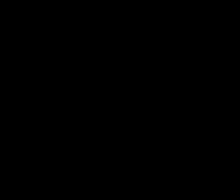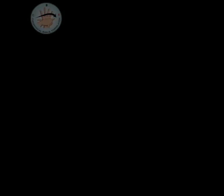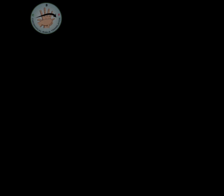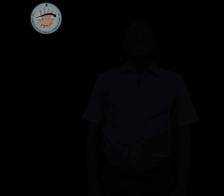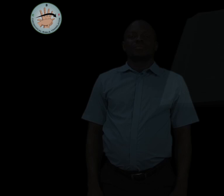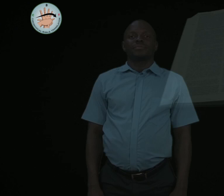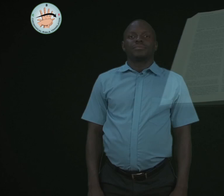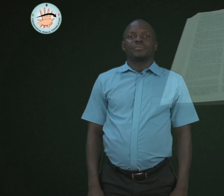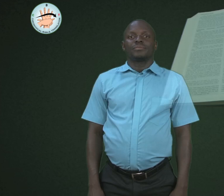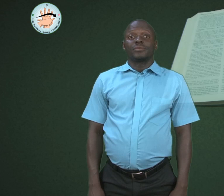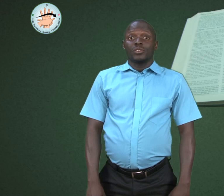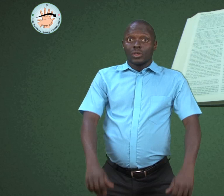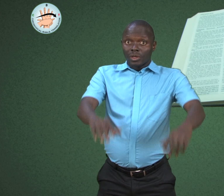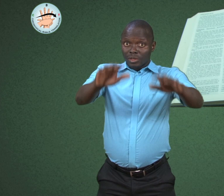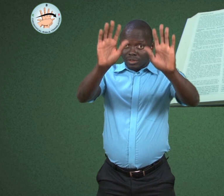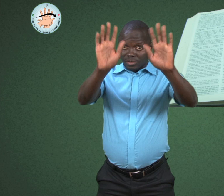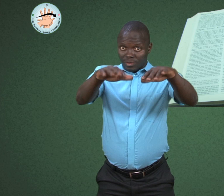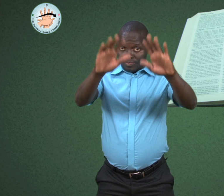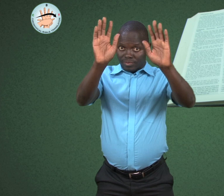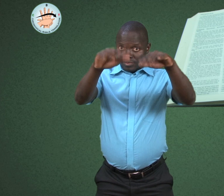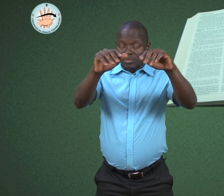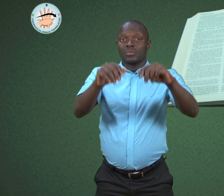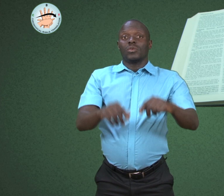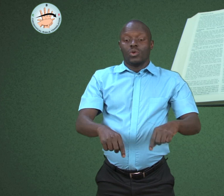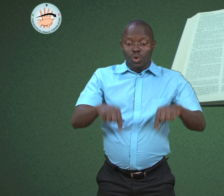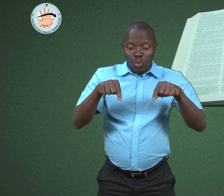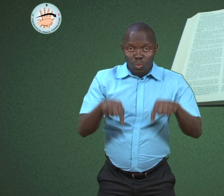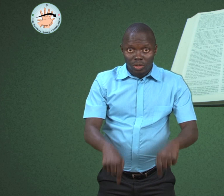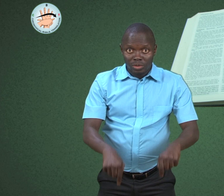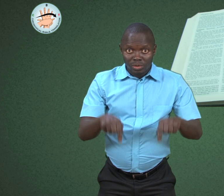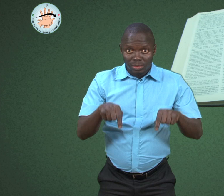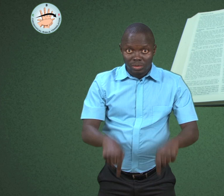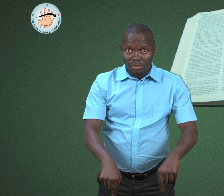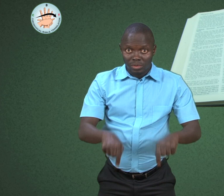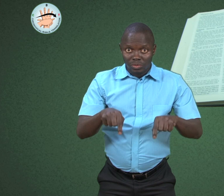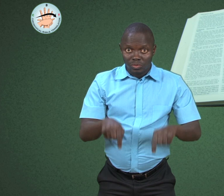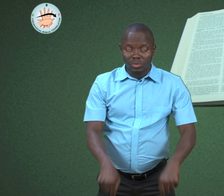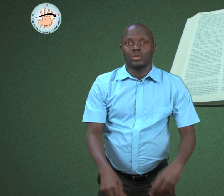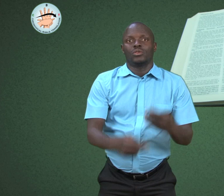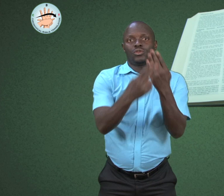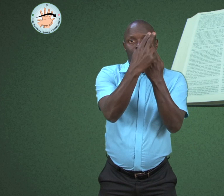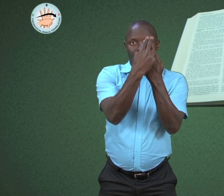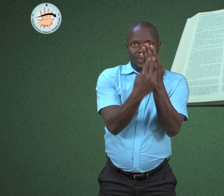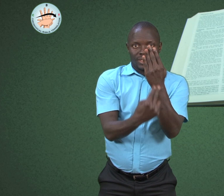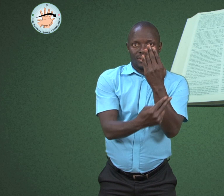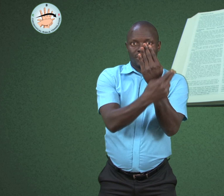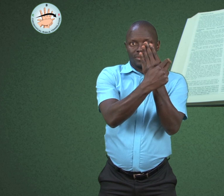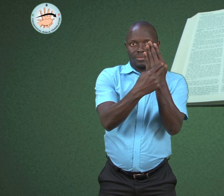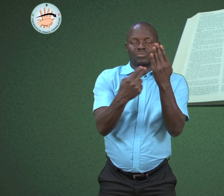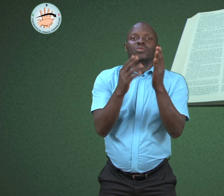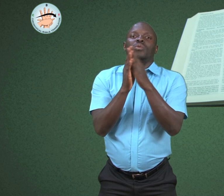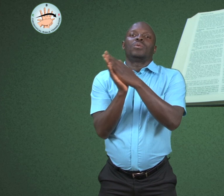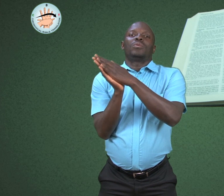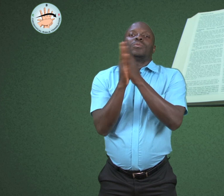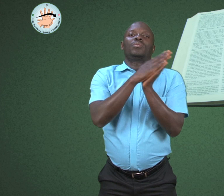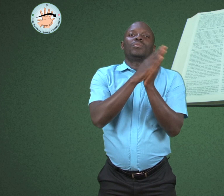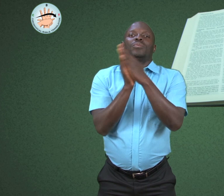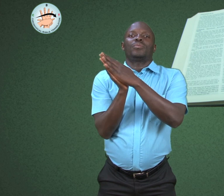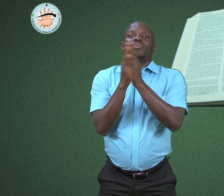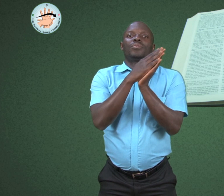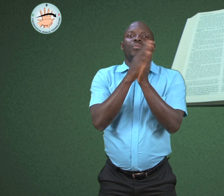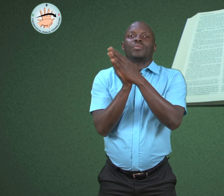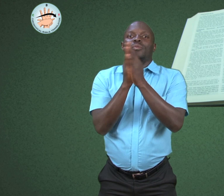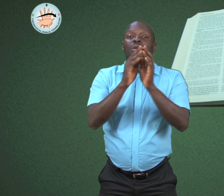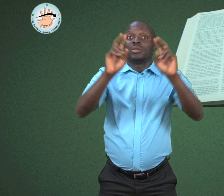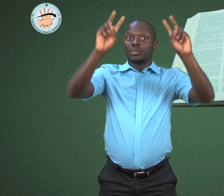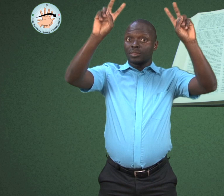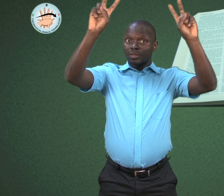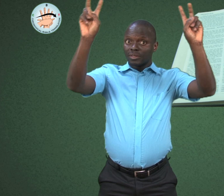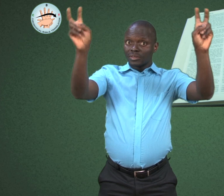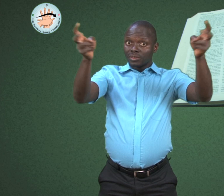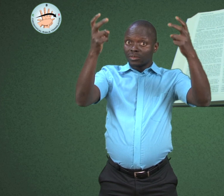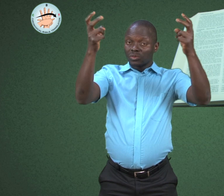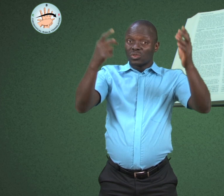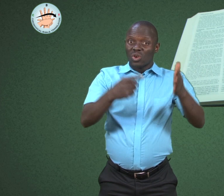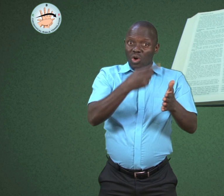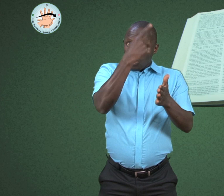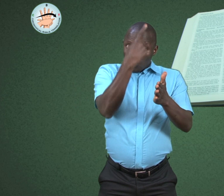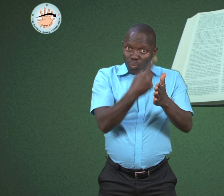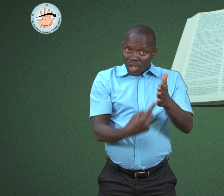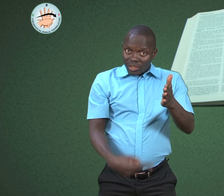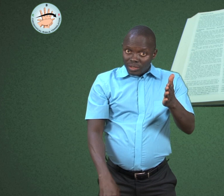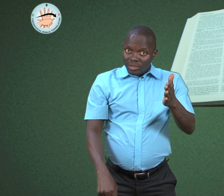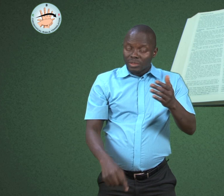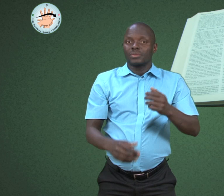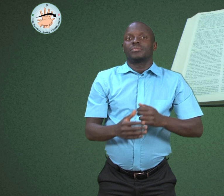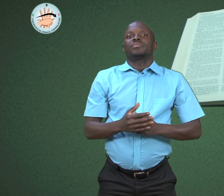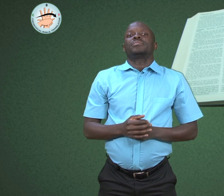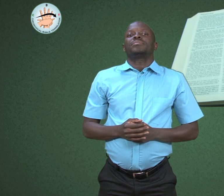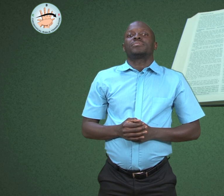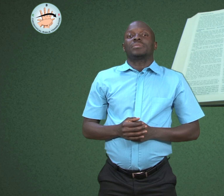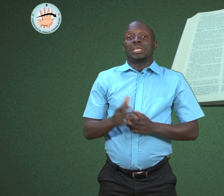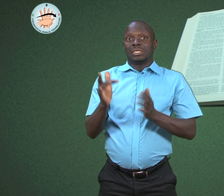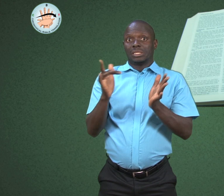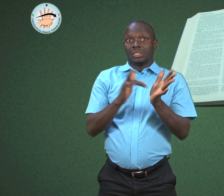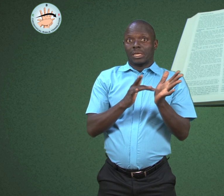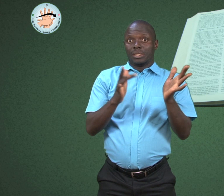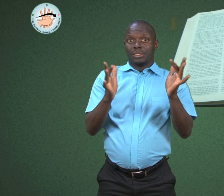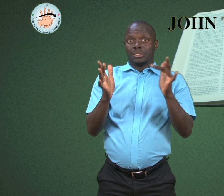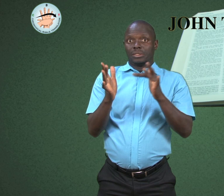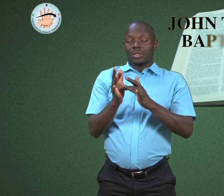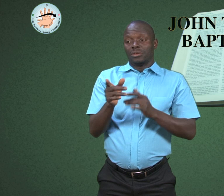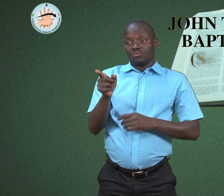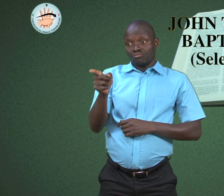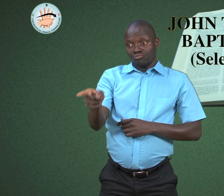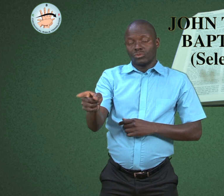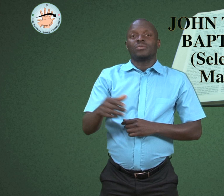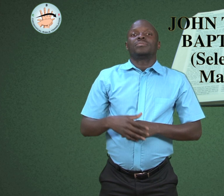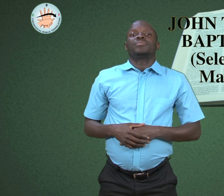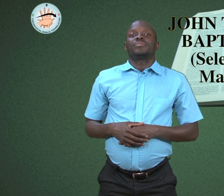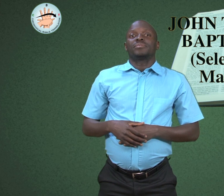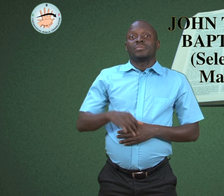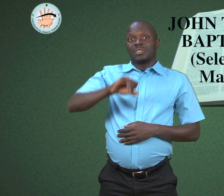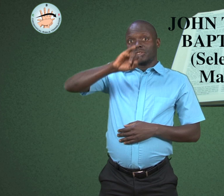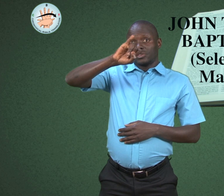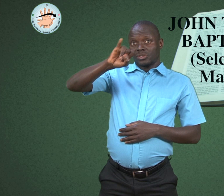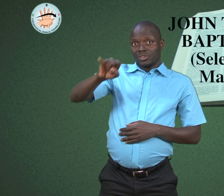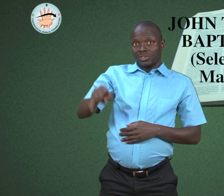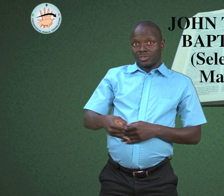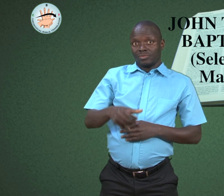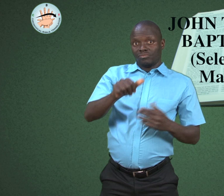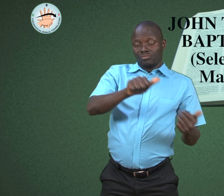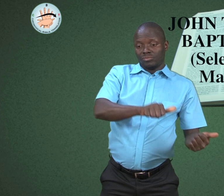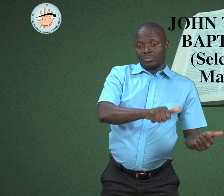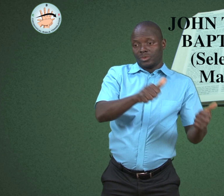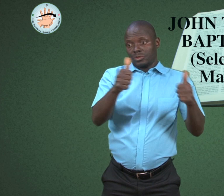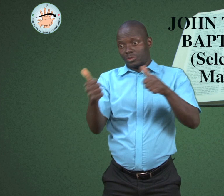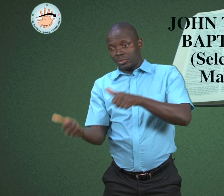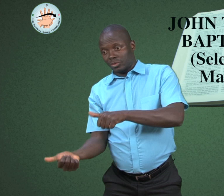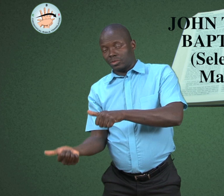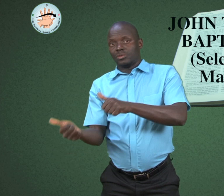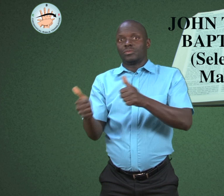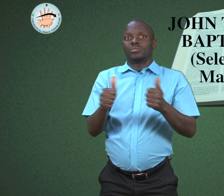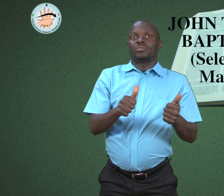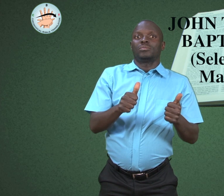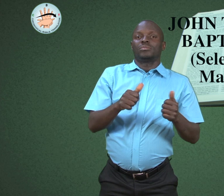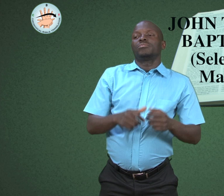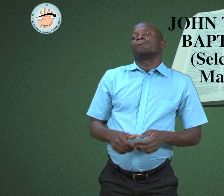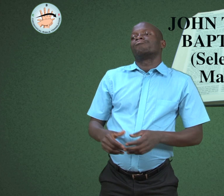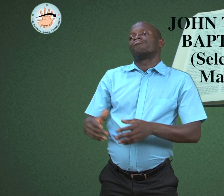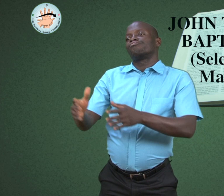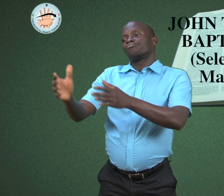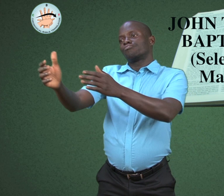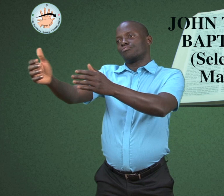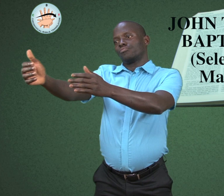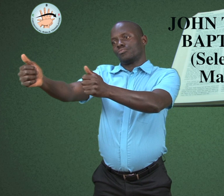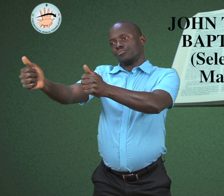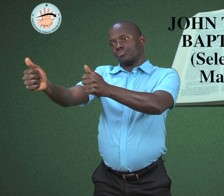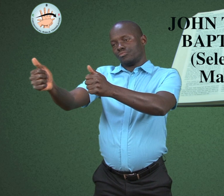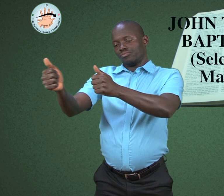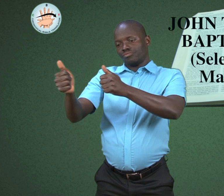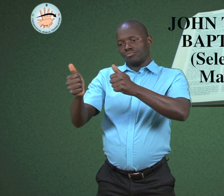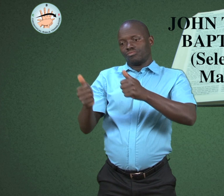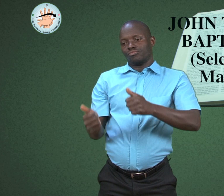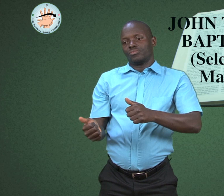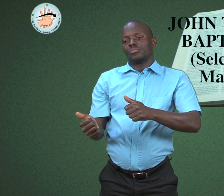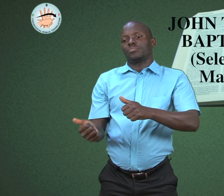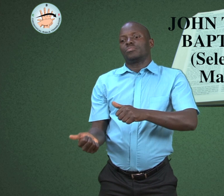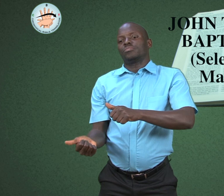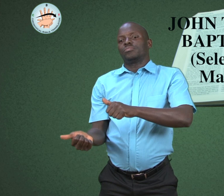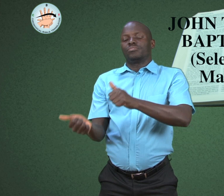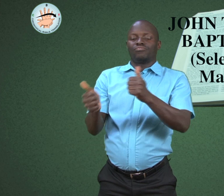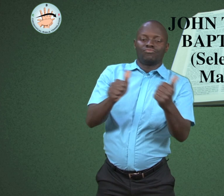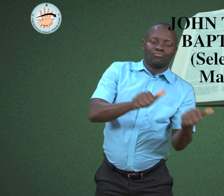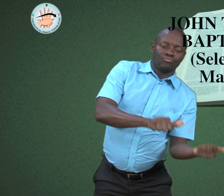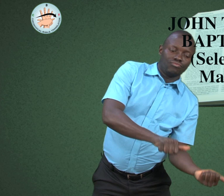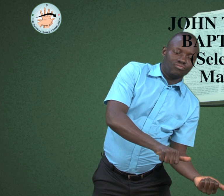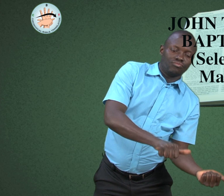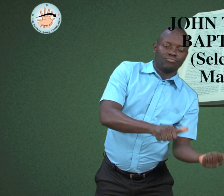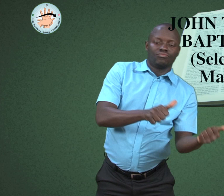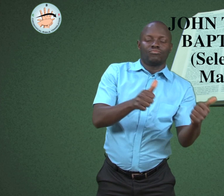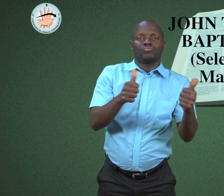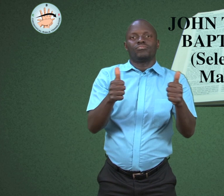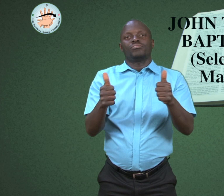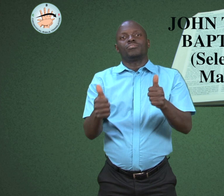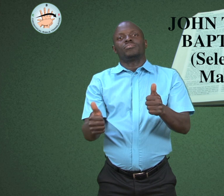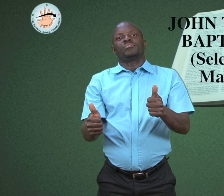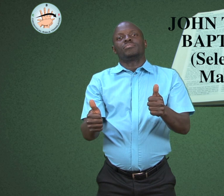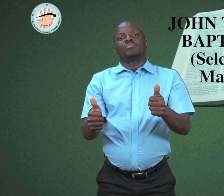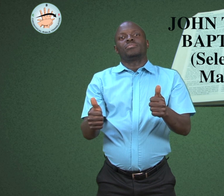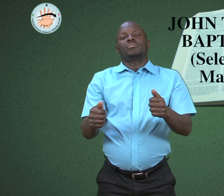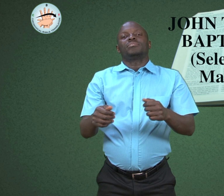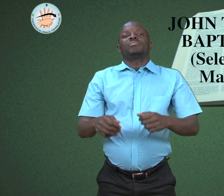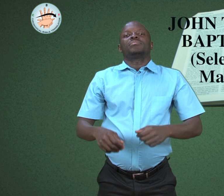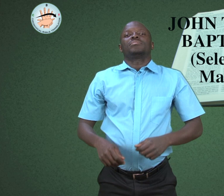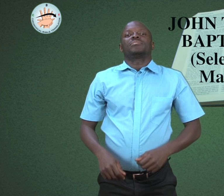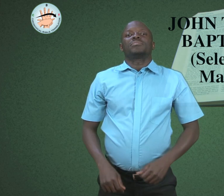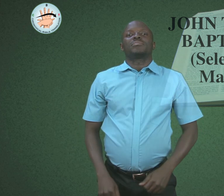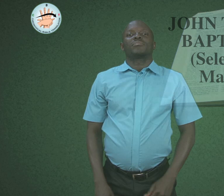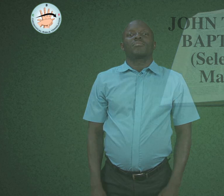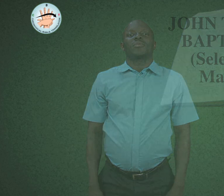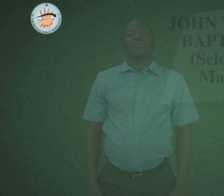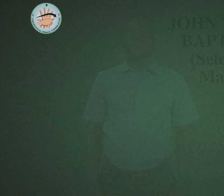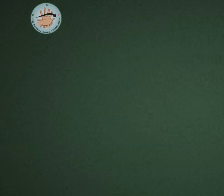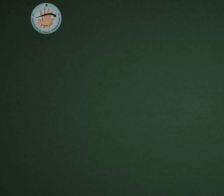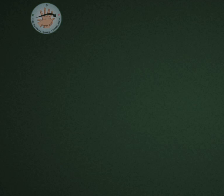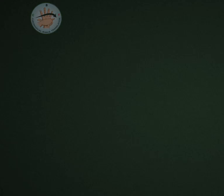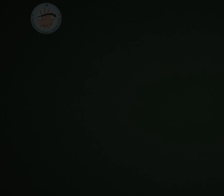John the Baptist baptizes Jesus